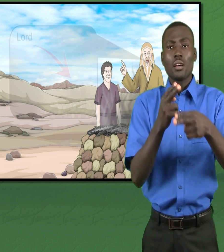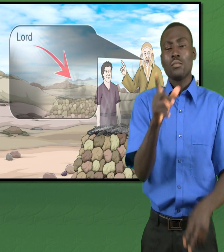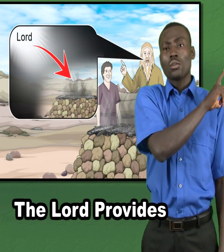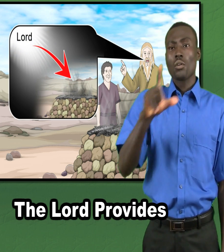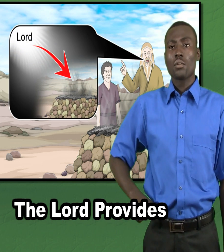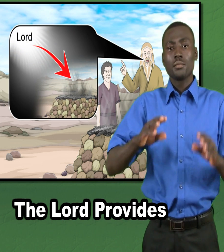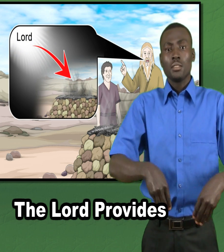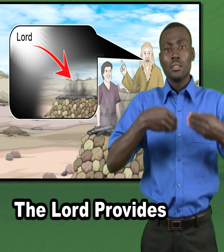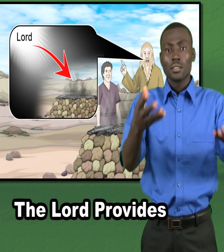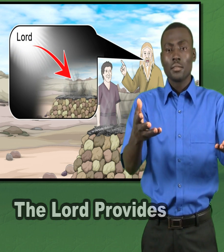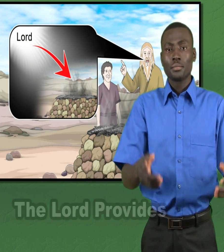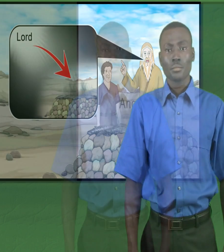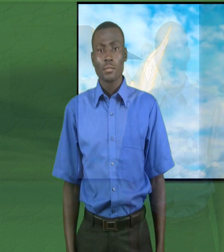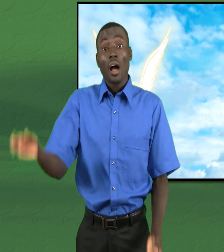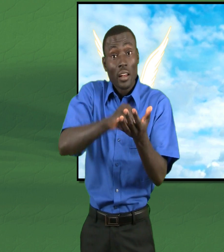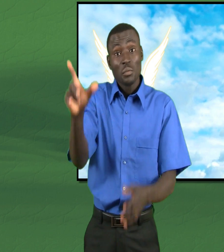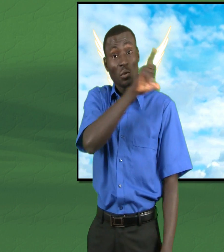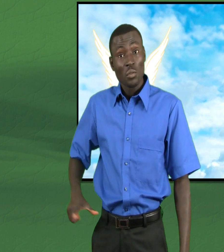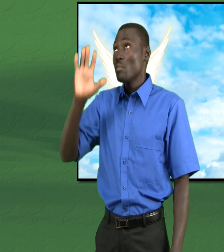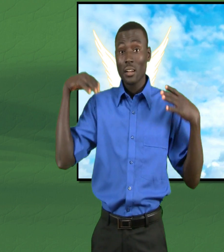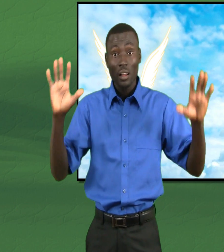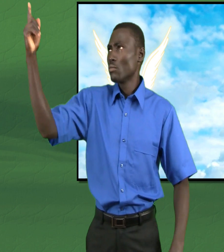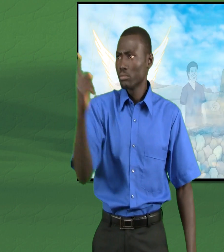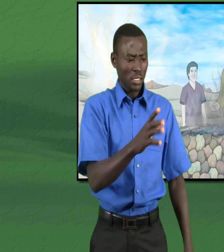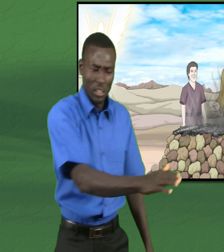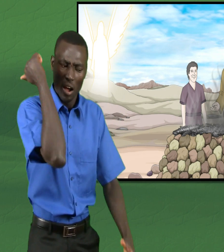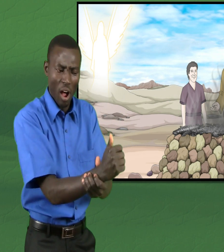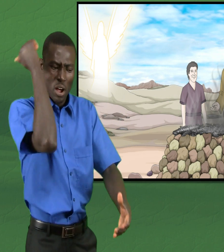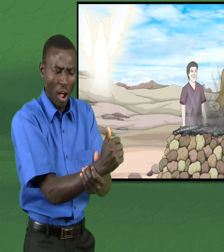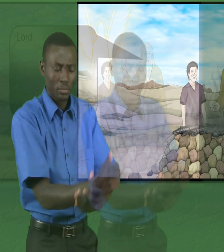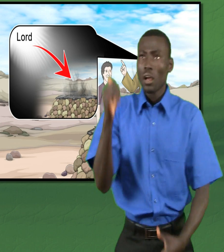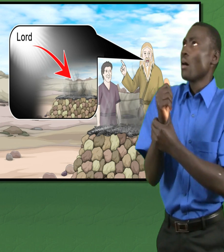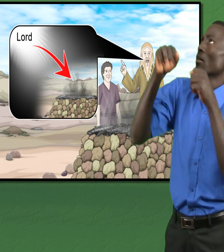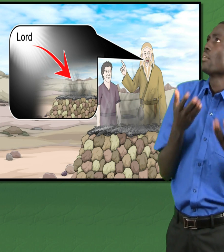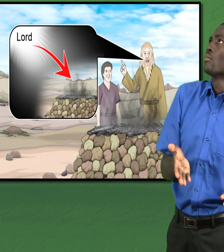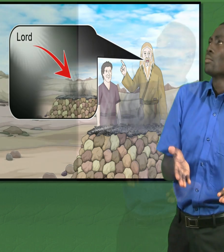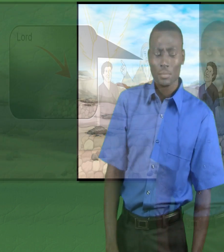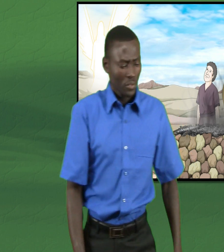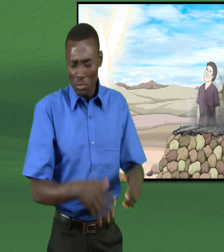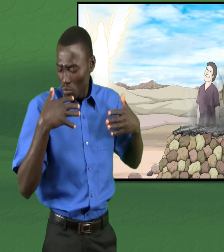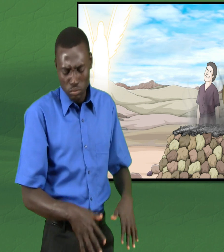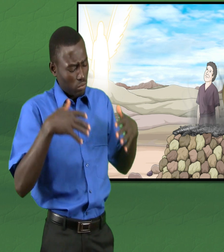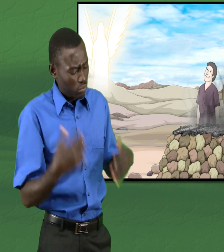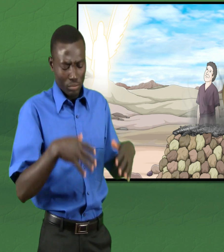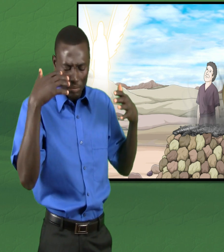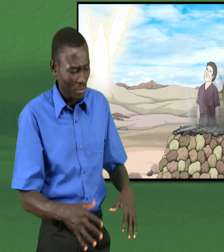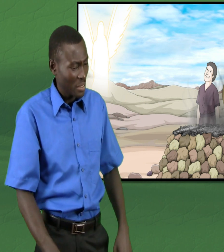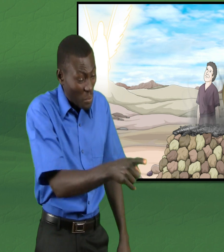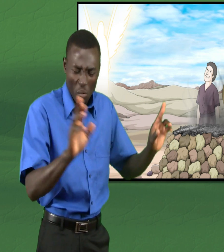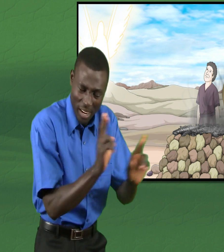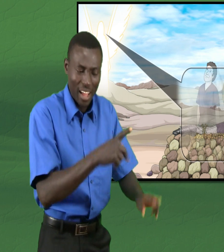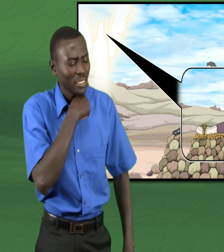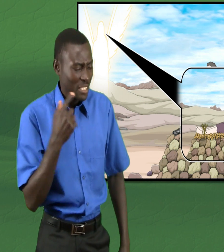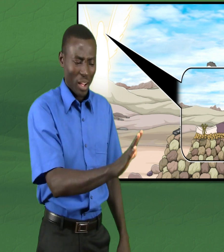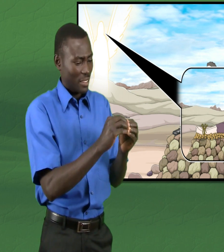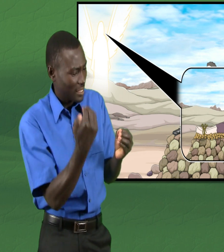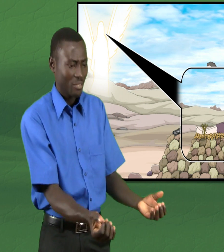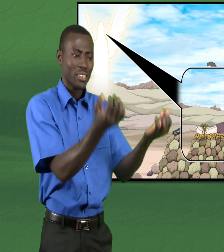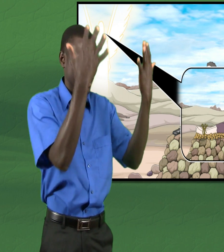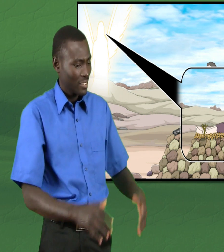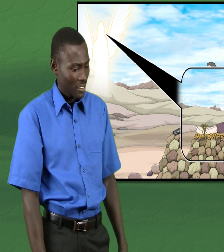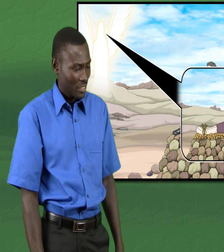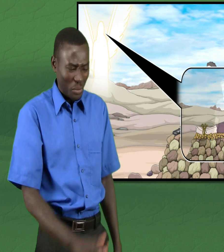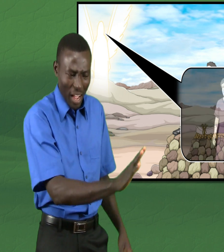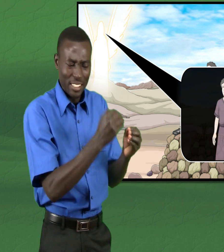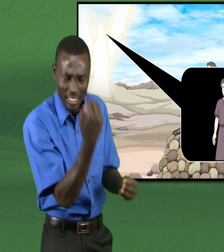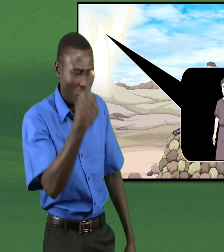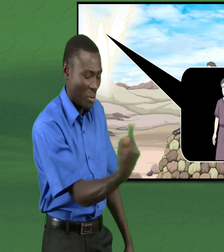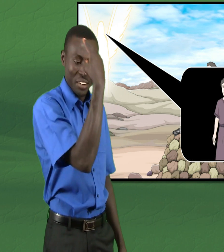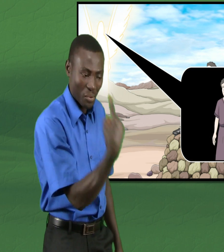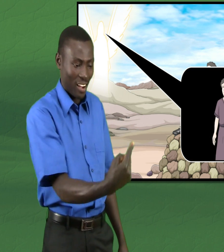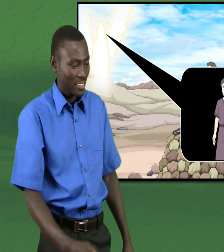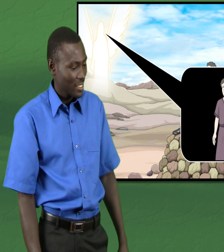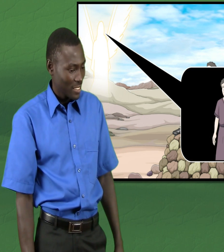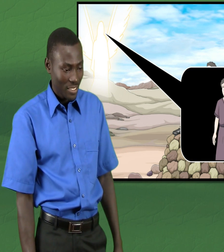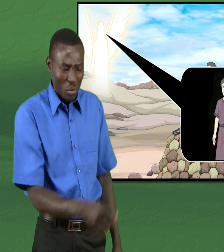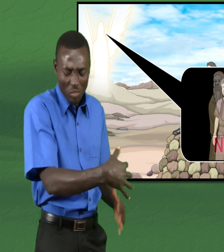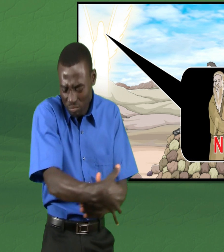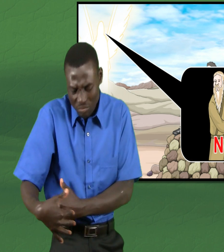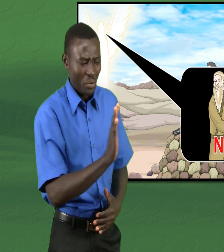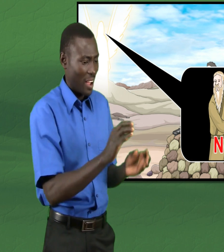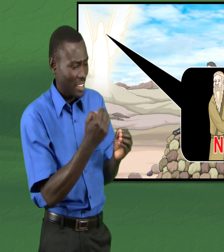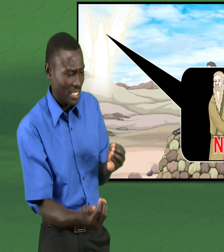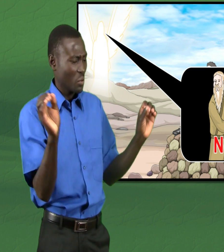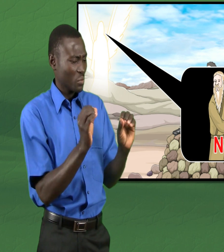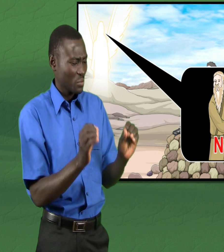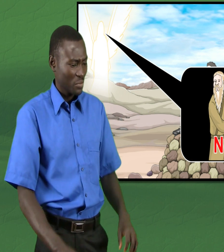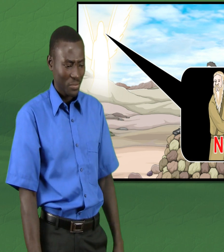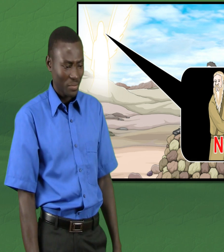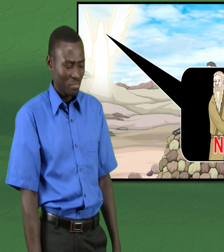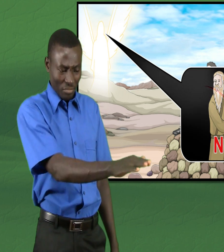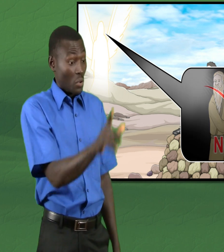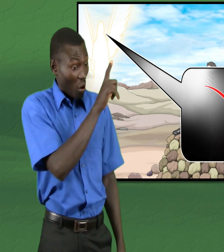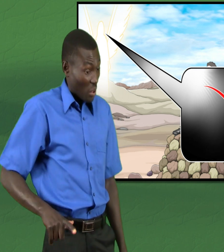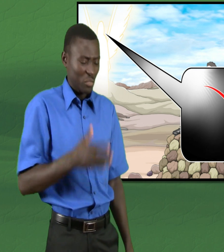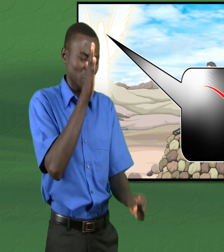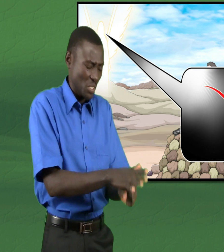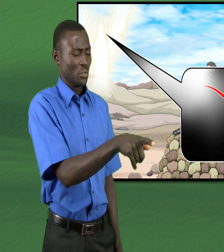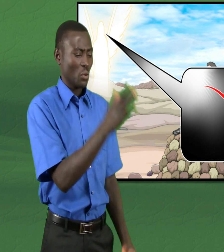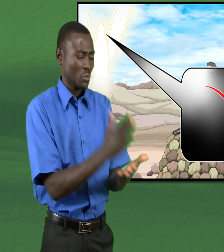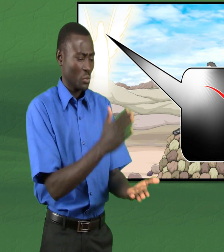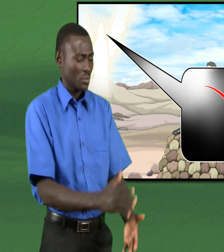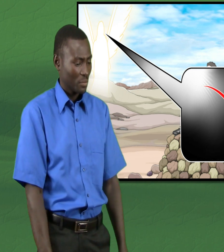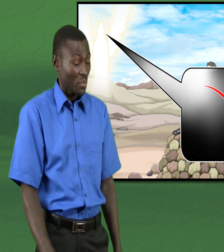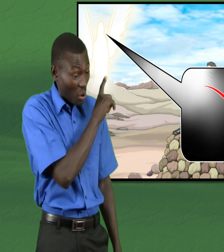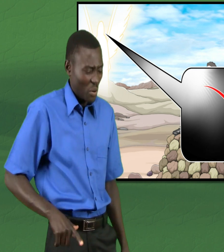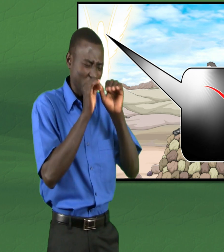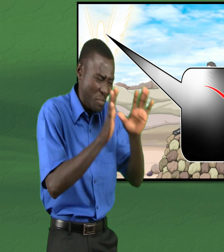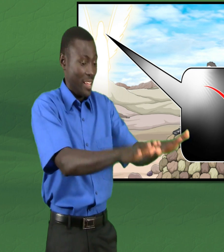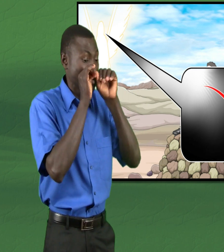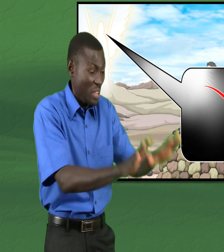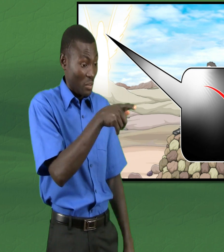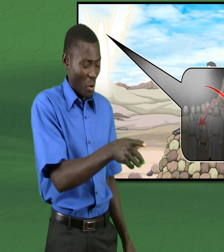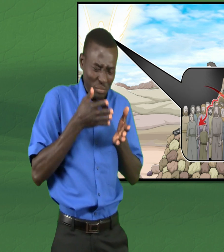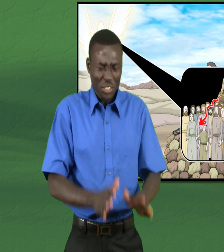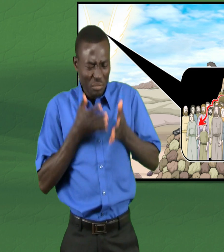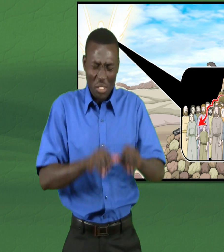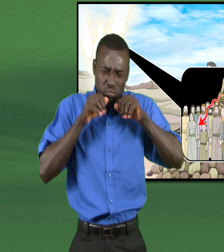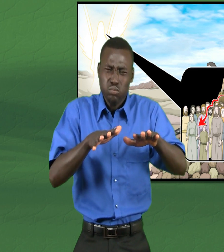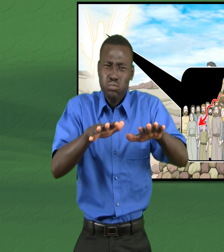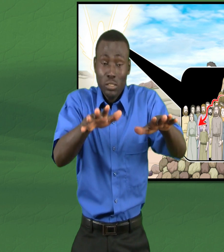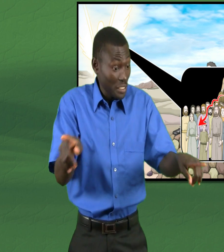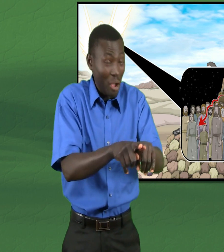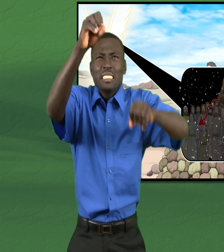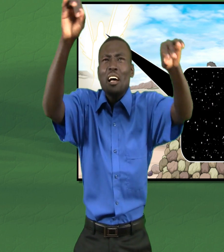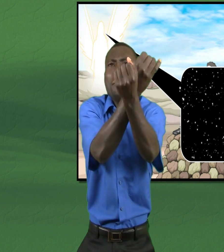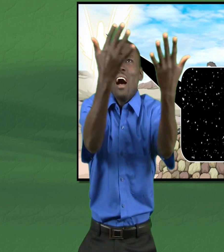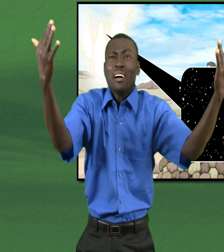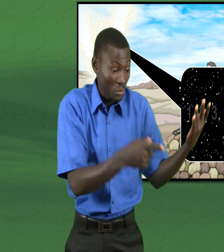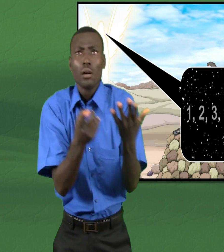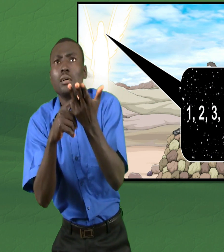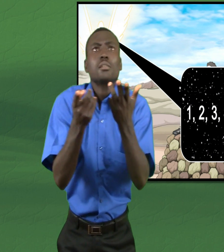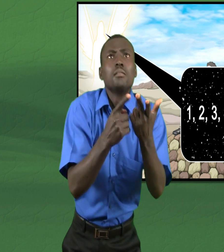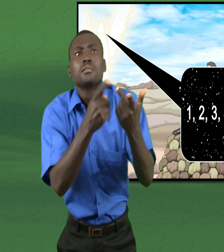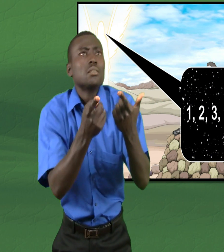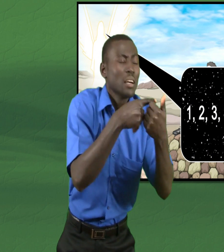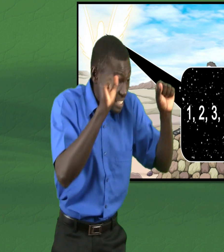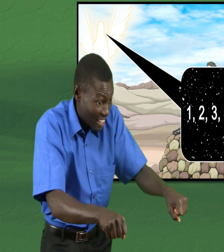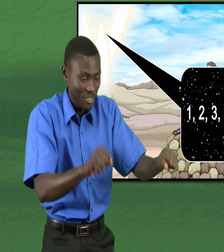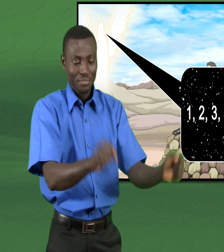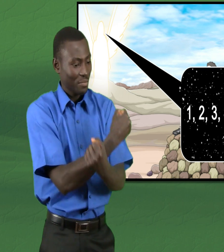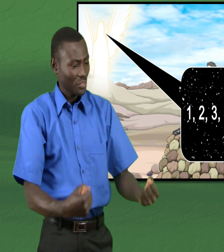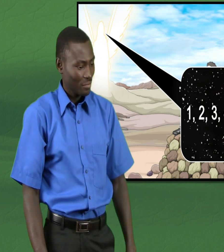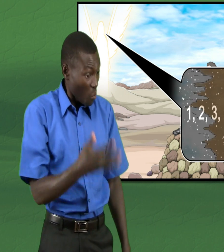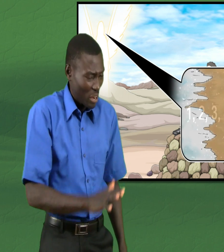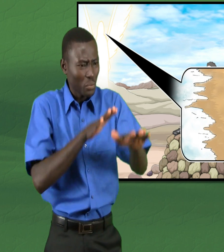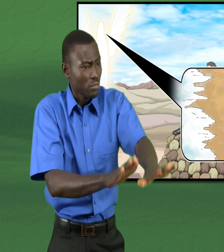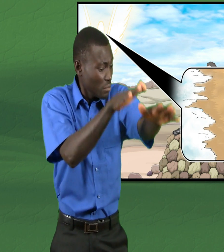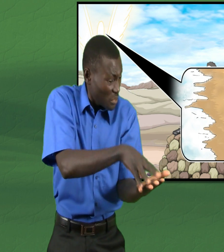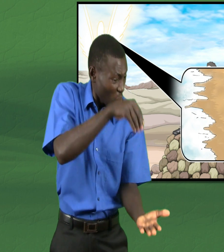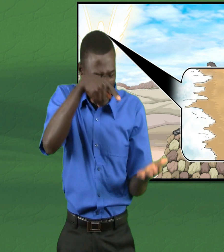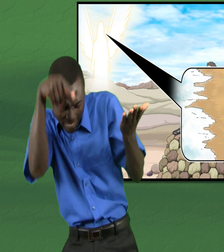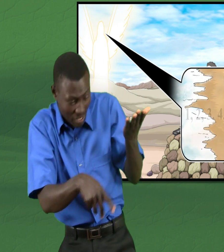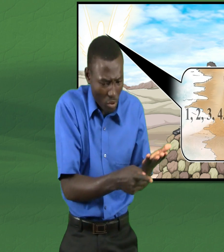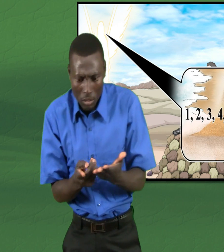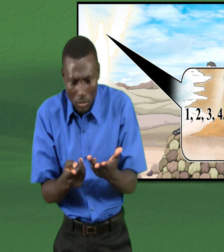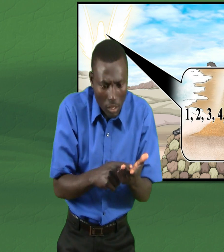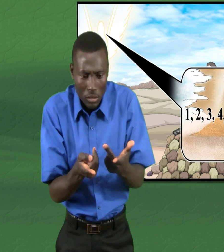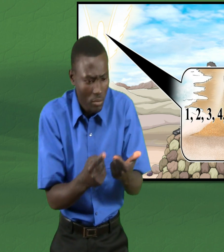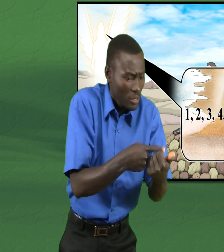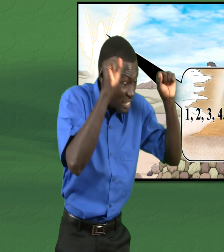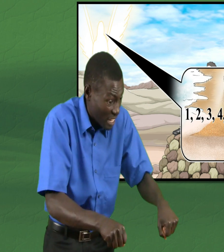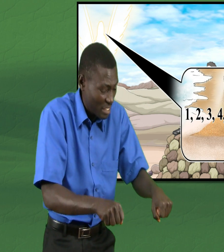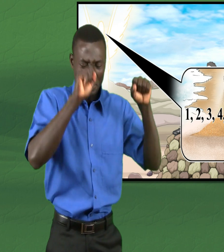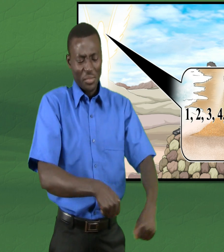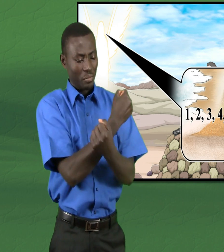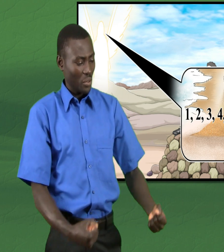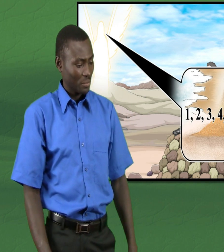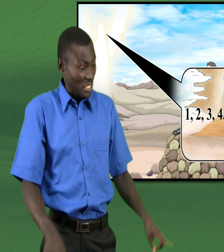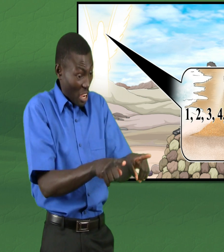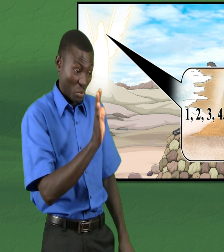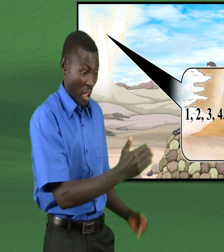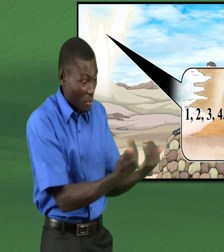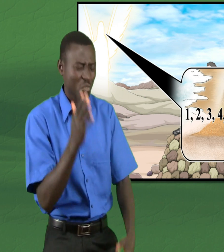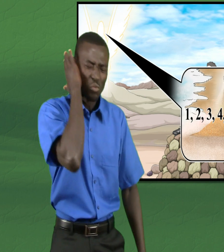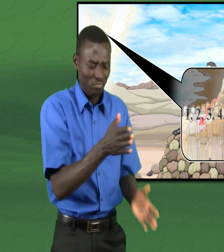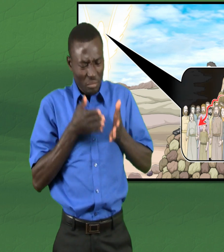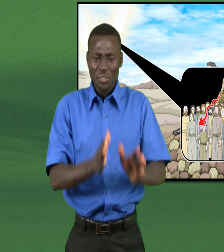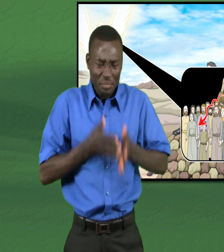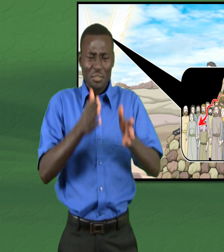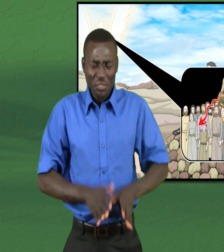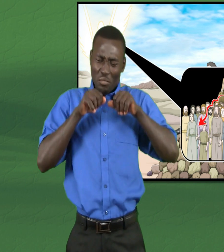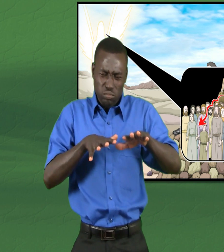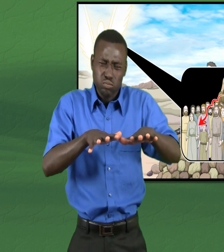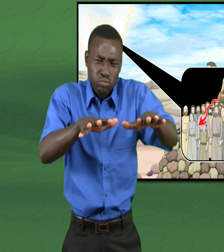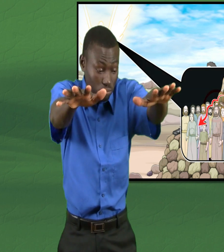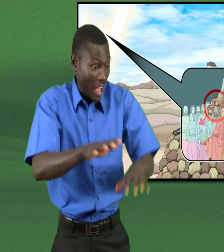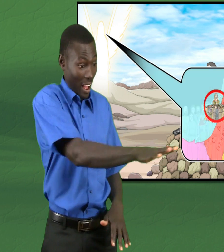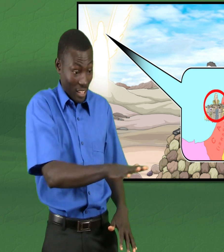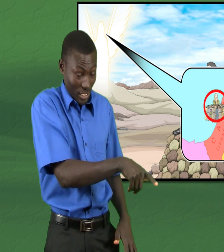And the angel of the LORD called to Abraham from heaven a second time, saying, “By Myself I have sworn, declares the LORD, that because you have done this and have not withheld your only son, I will surely bless you, and I will multiply your descendants like the stars in the sky and the sand on the seashore.